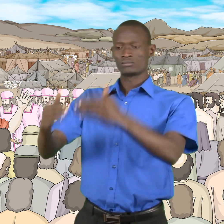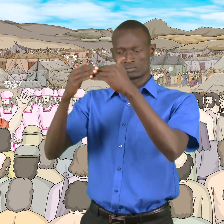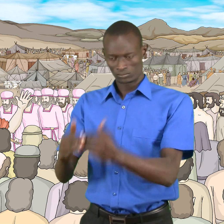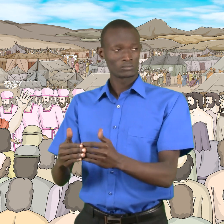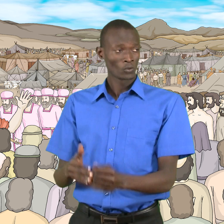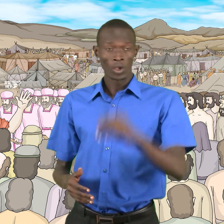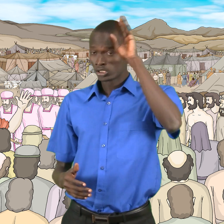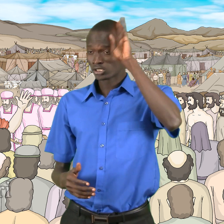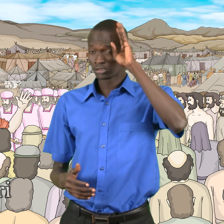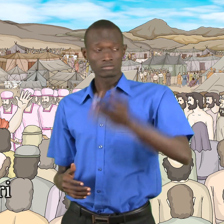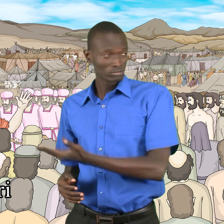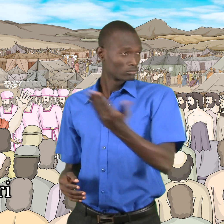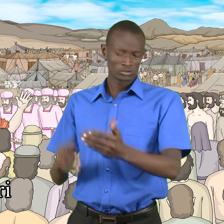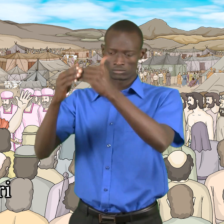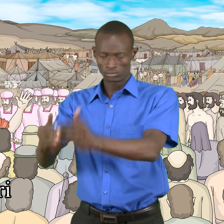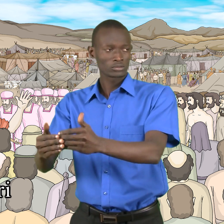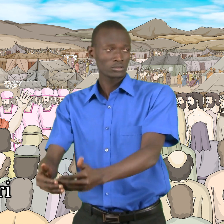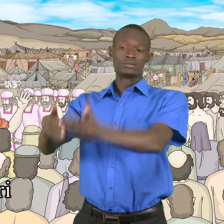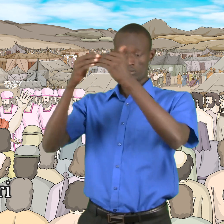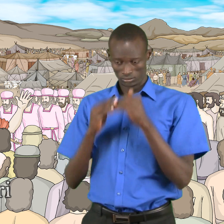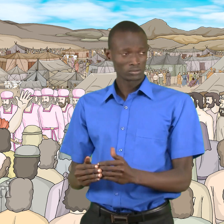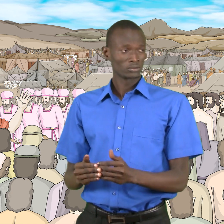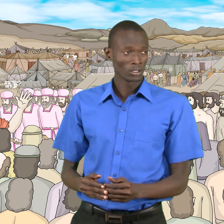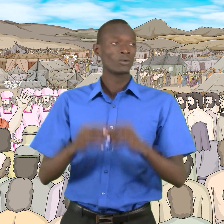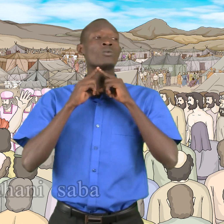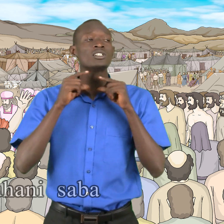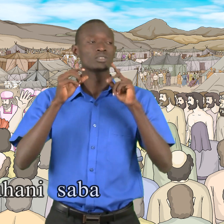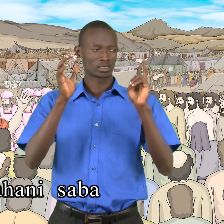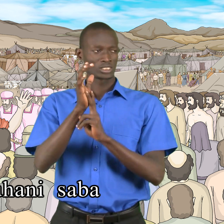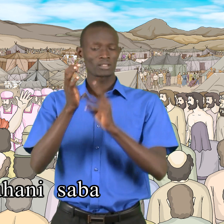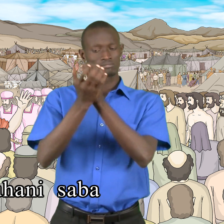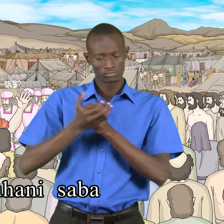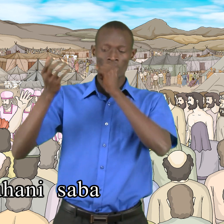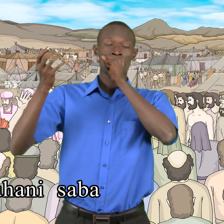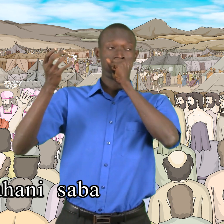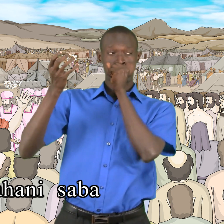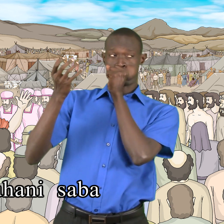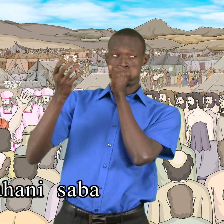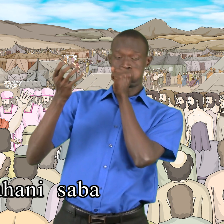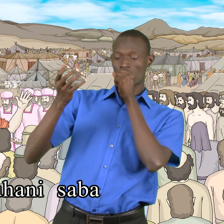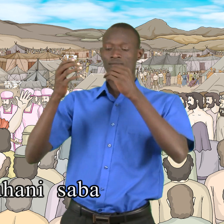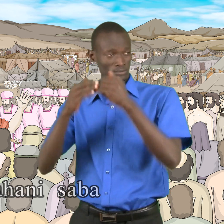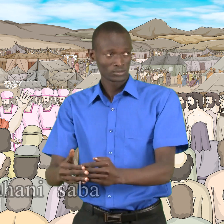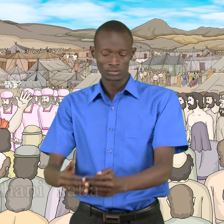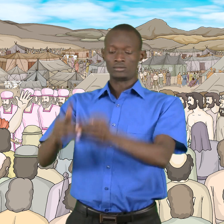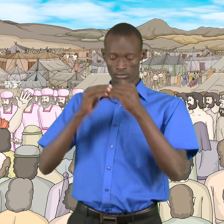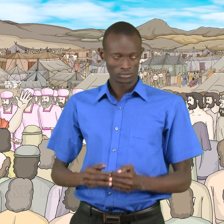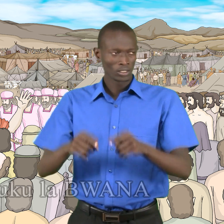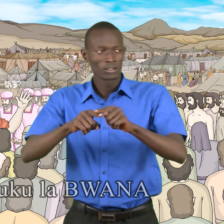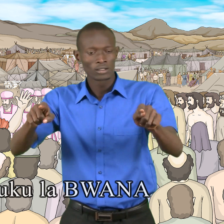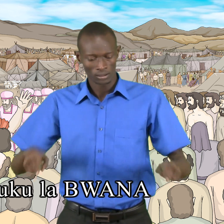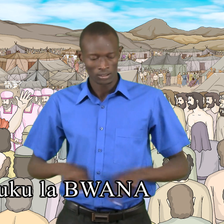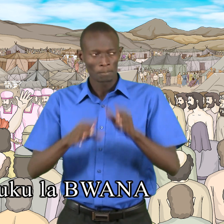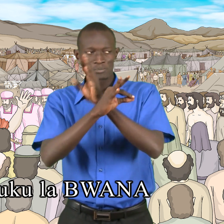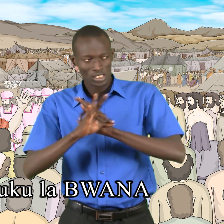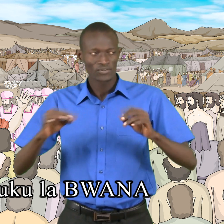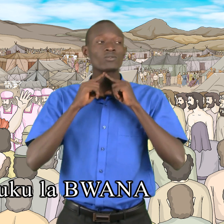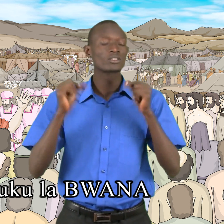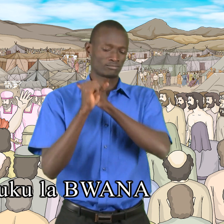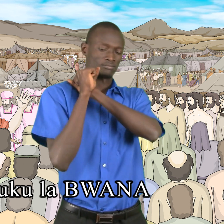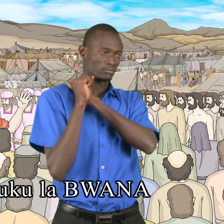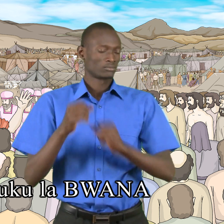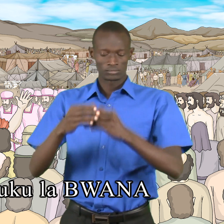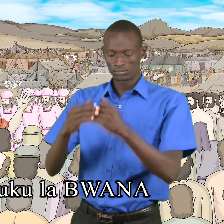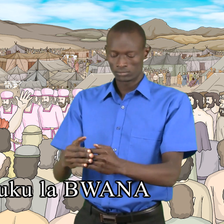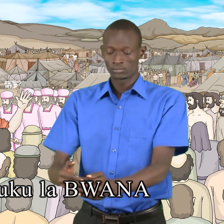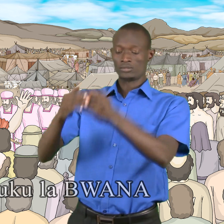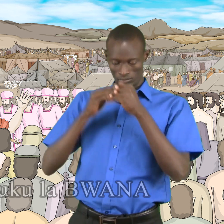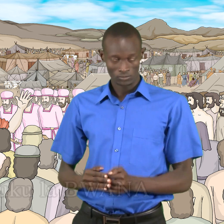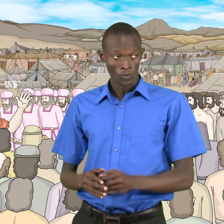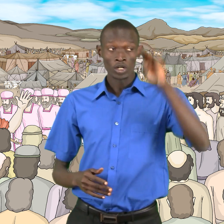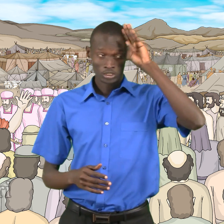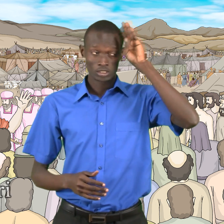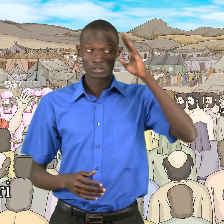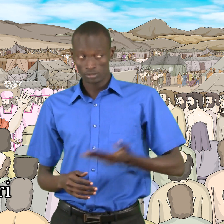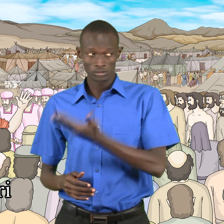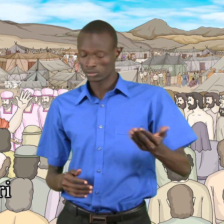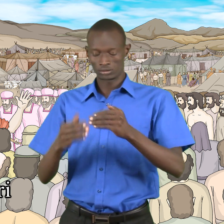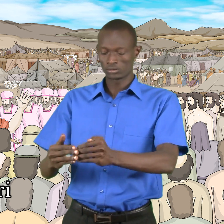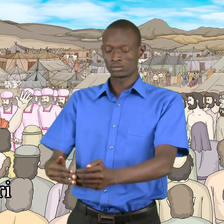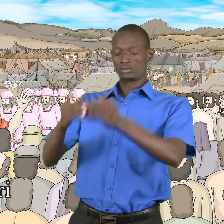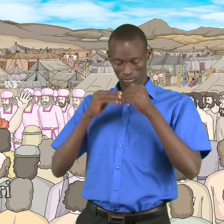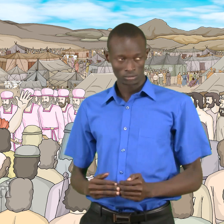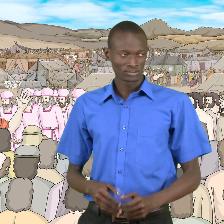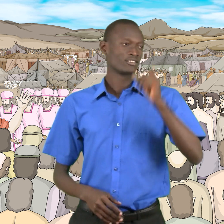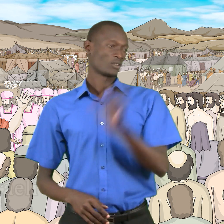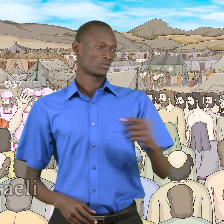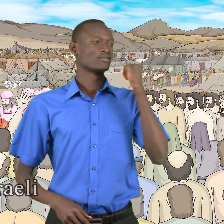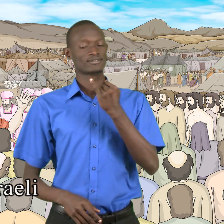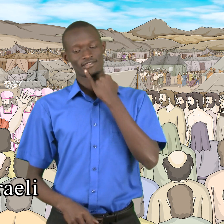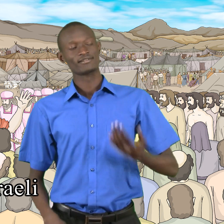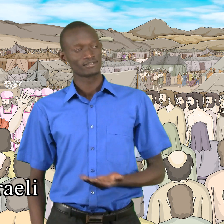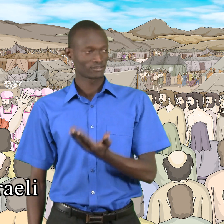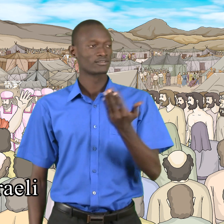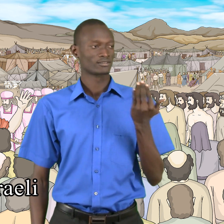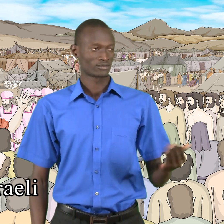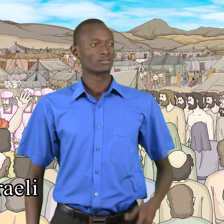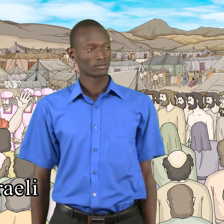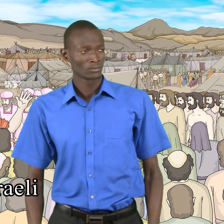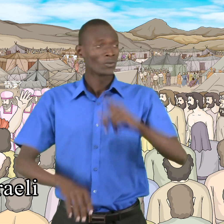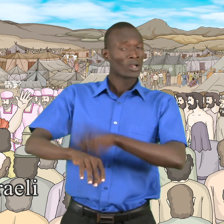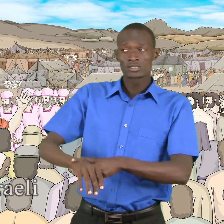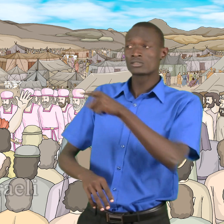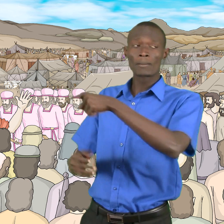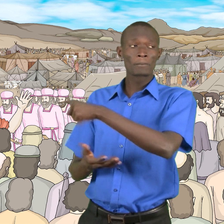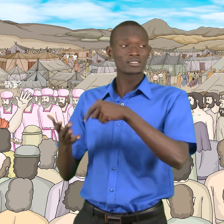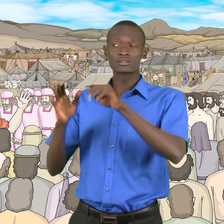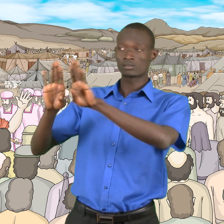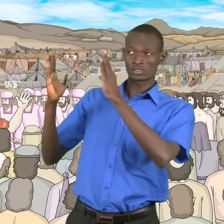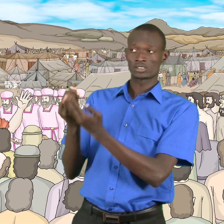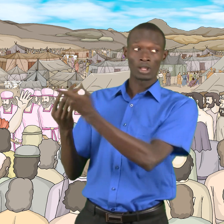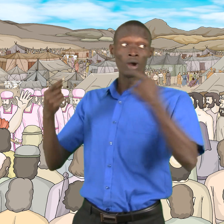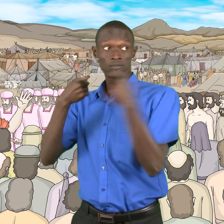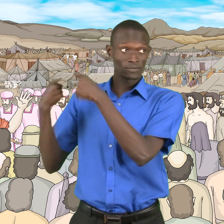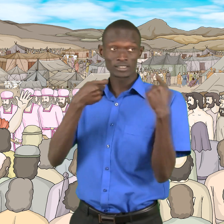While the horns continued to sound, the armed troops marched ahead of the priests who blew the horns, and the rear guard followed the ark.